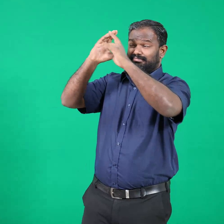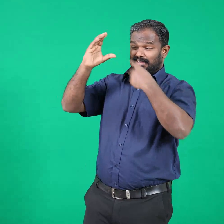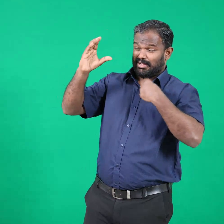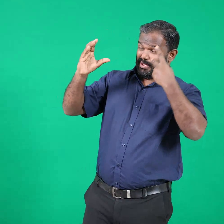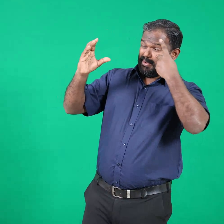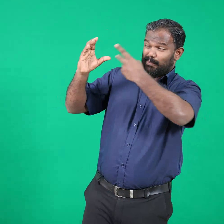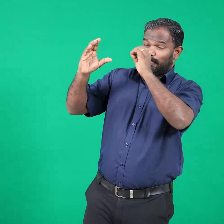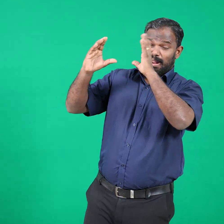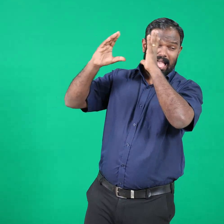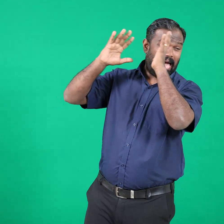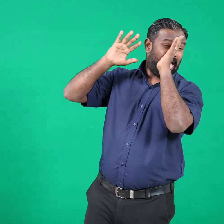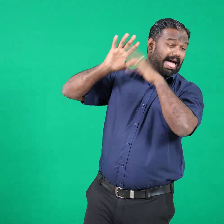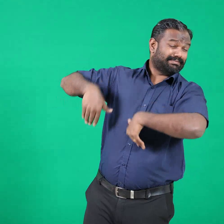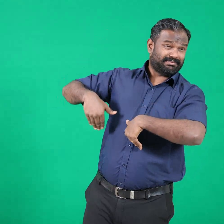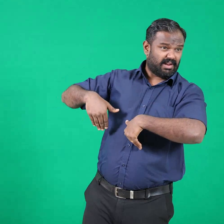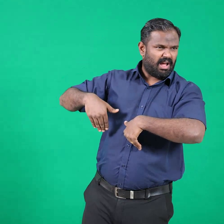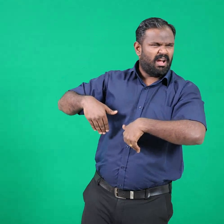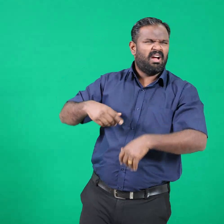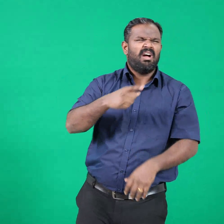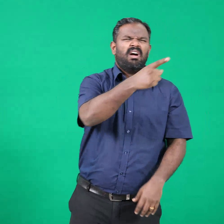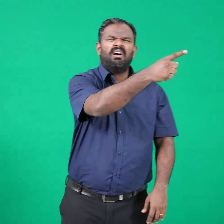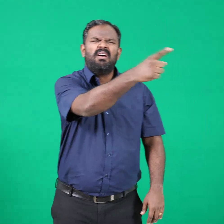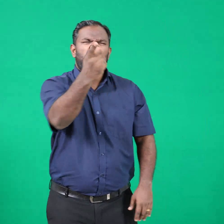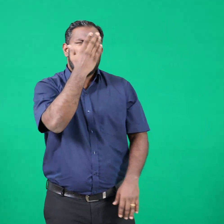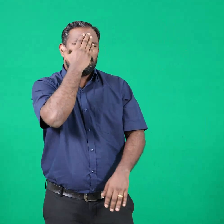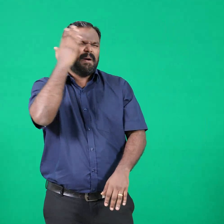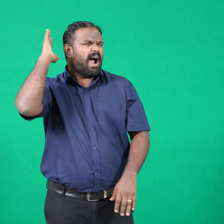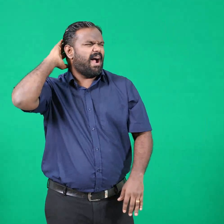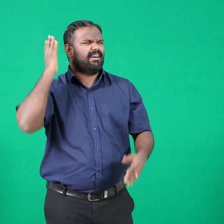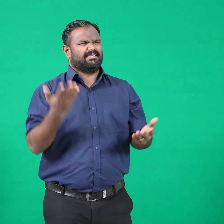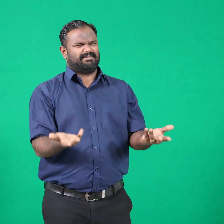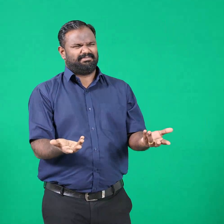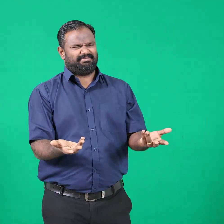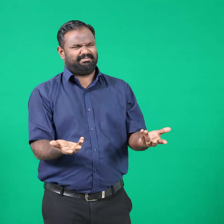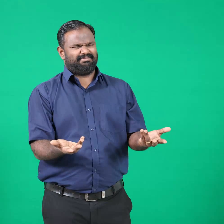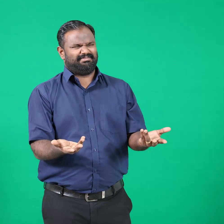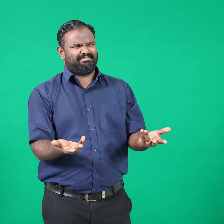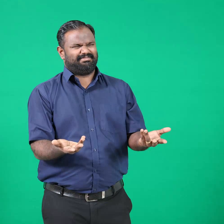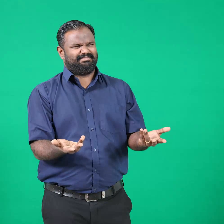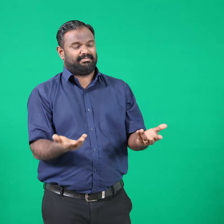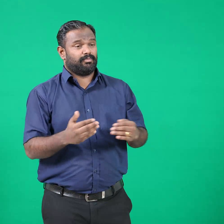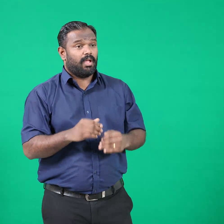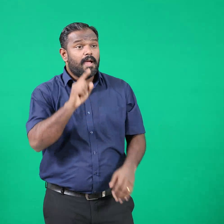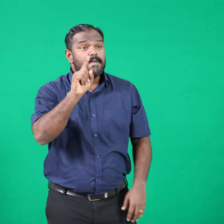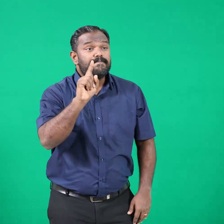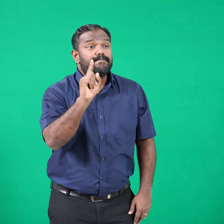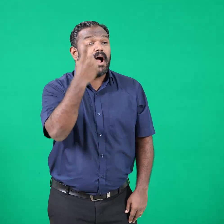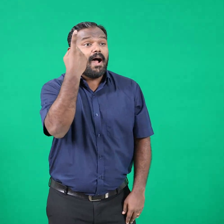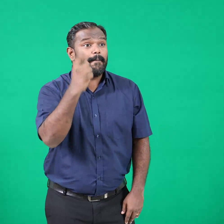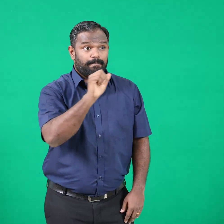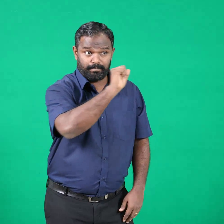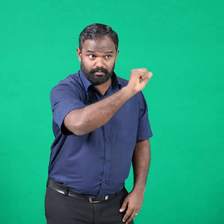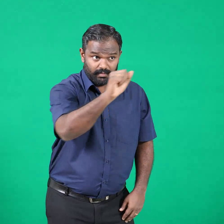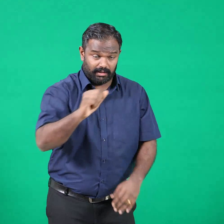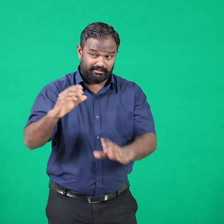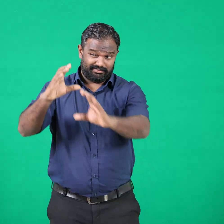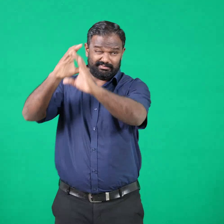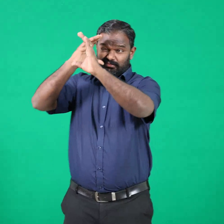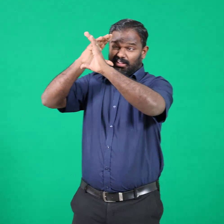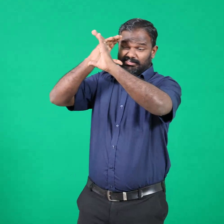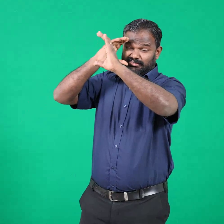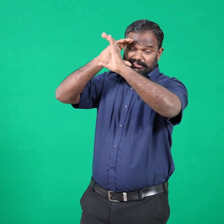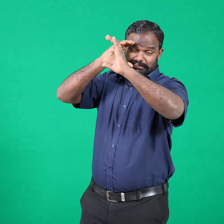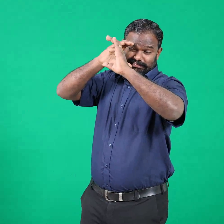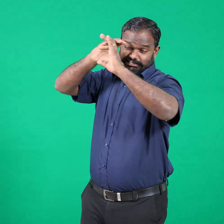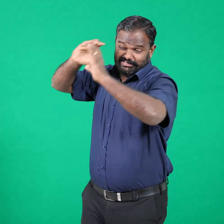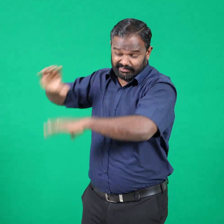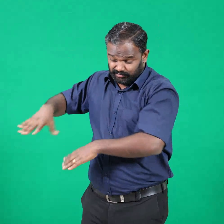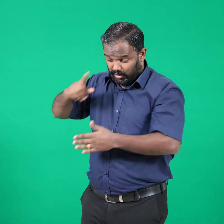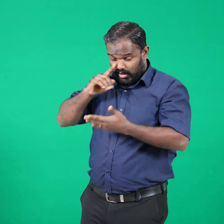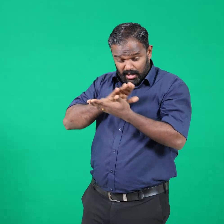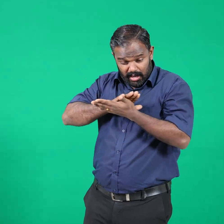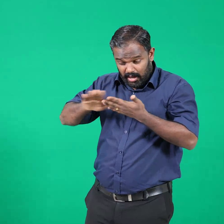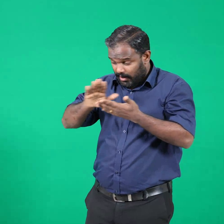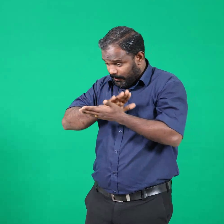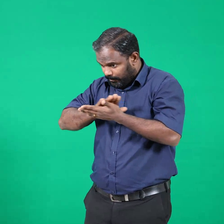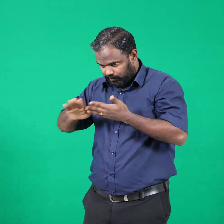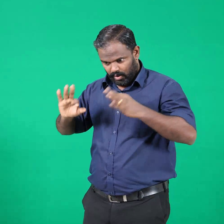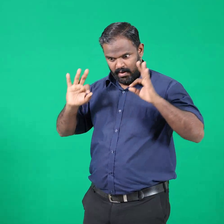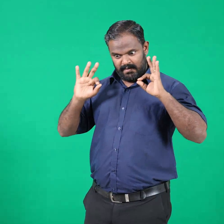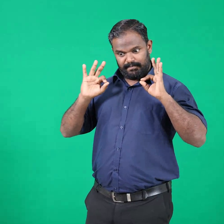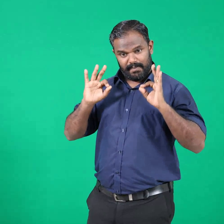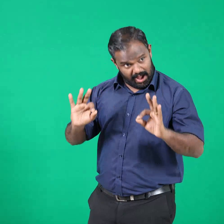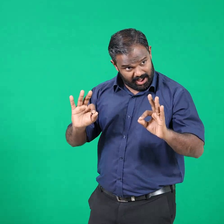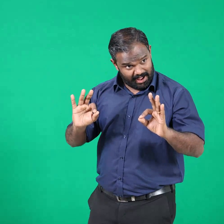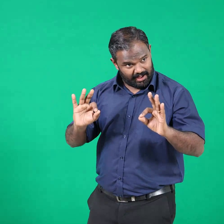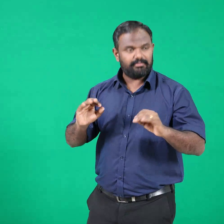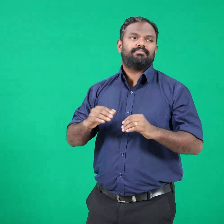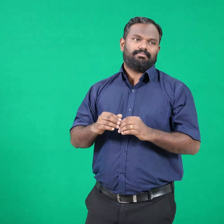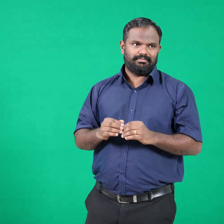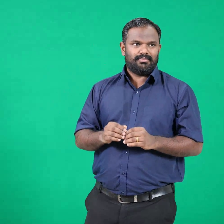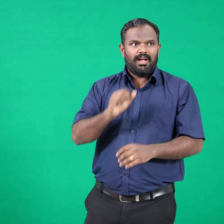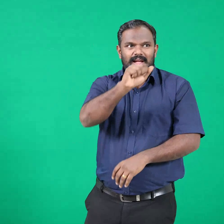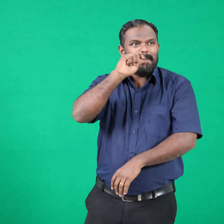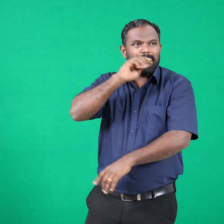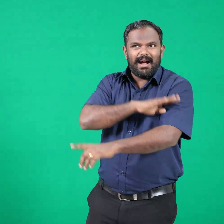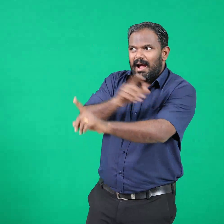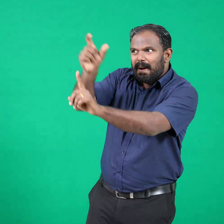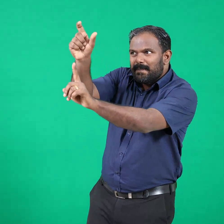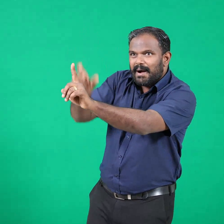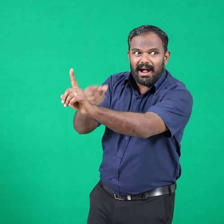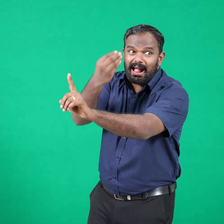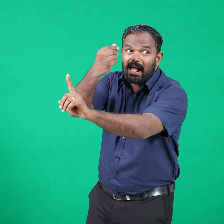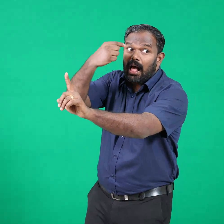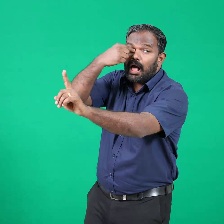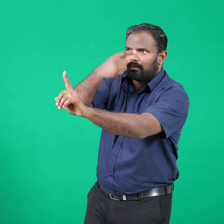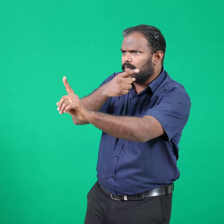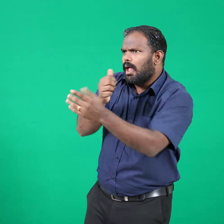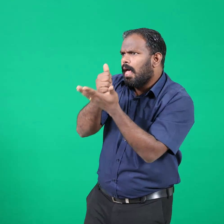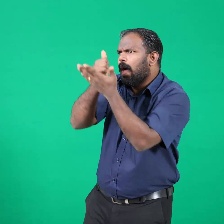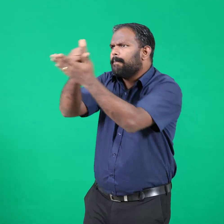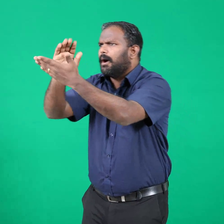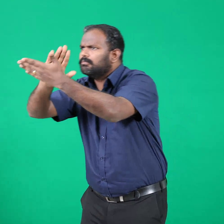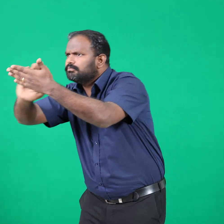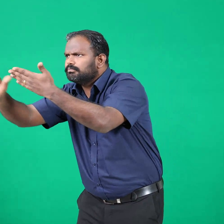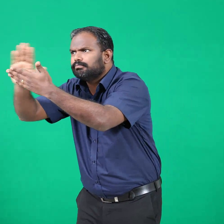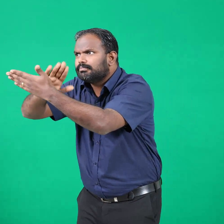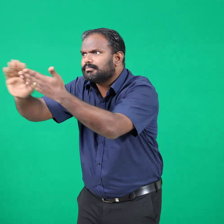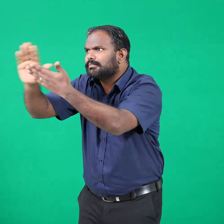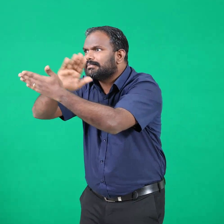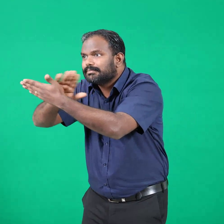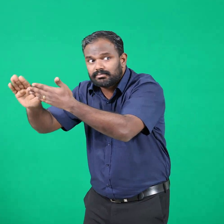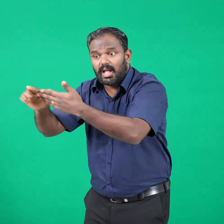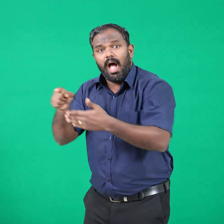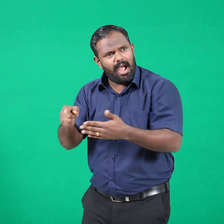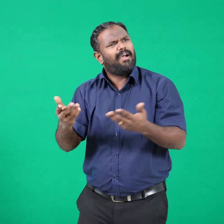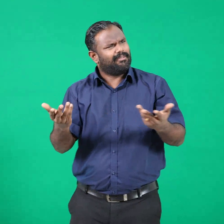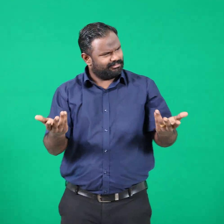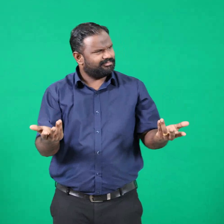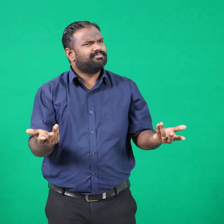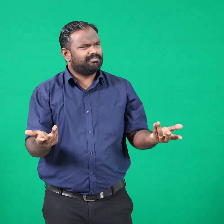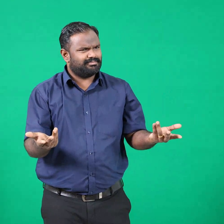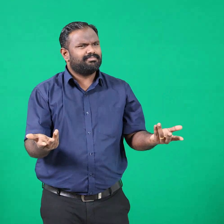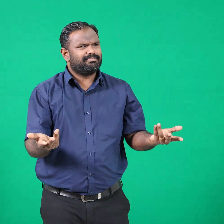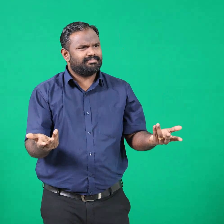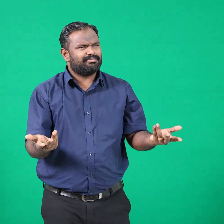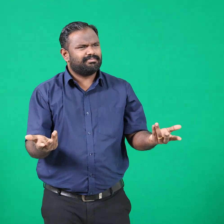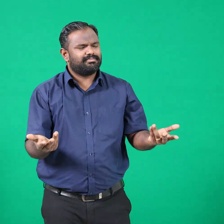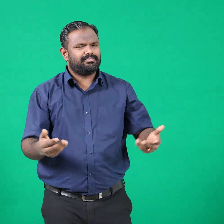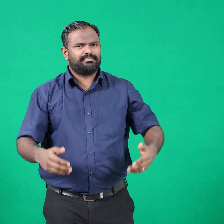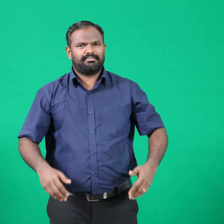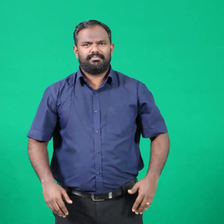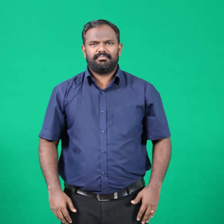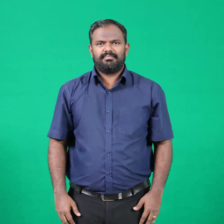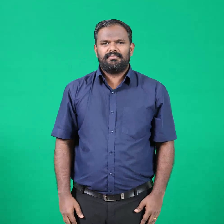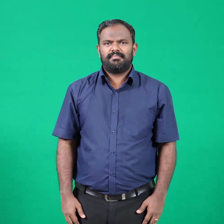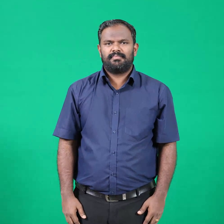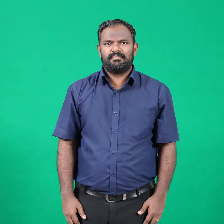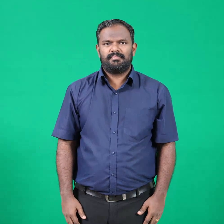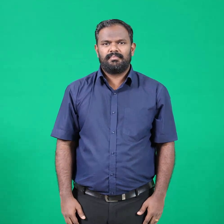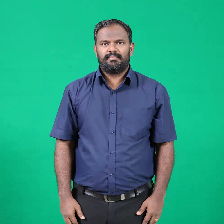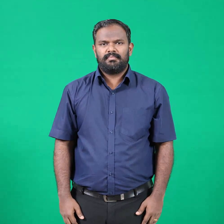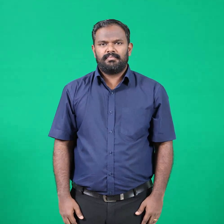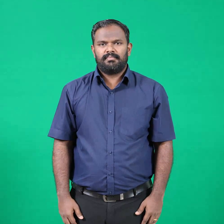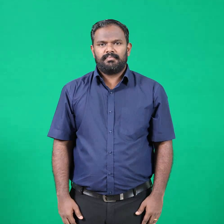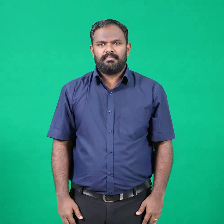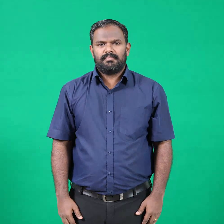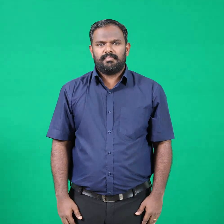You hypocrite! First take the beam out of your own eye, and then you will see clearly to remove the speck from your brother's eye.